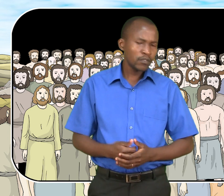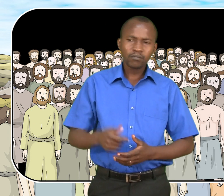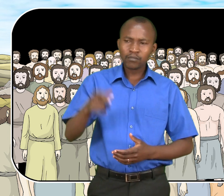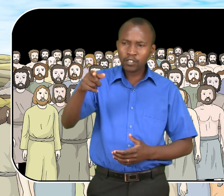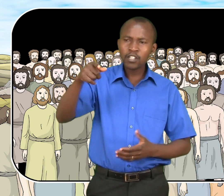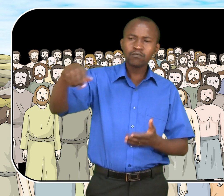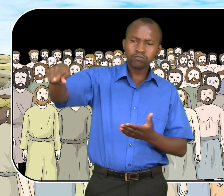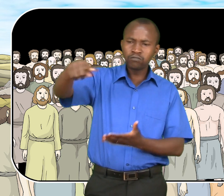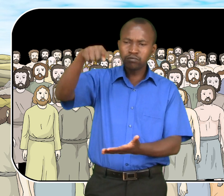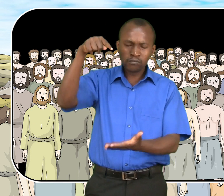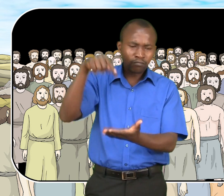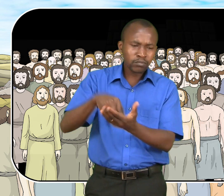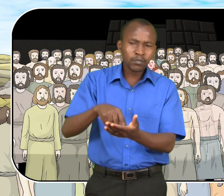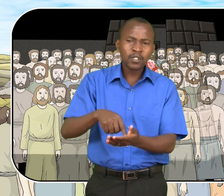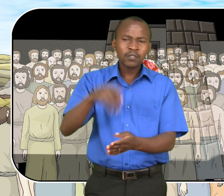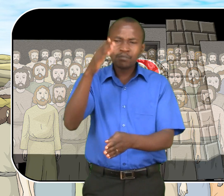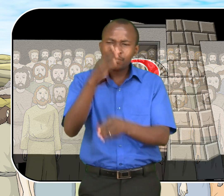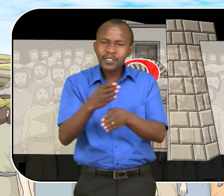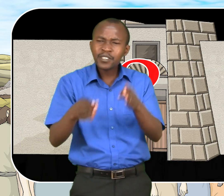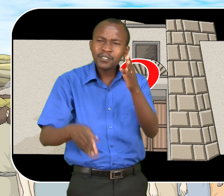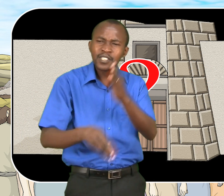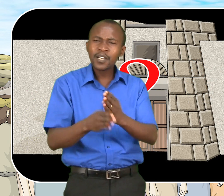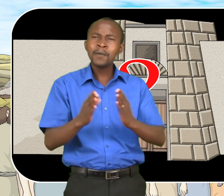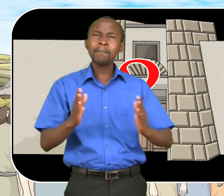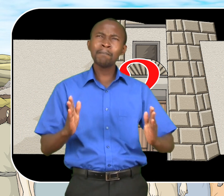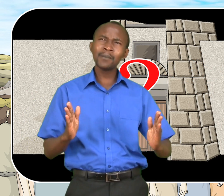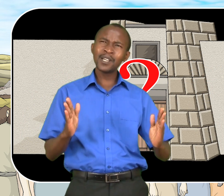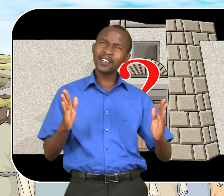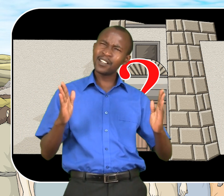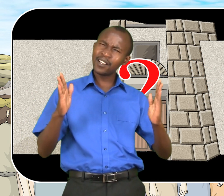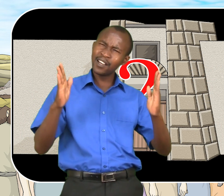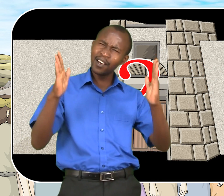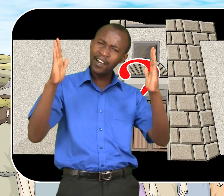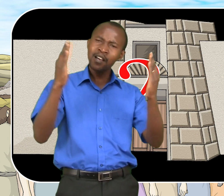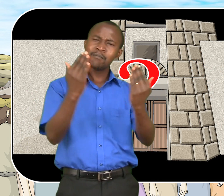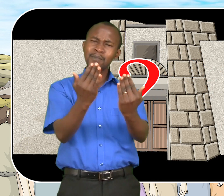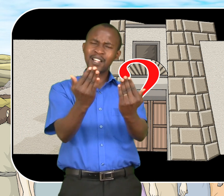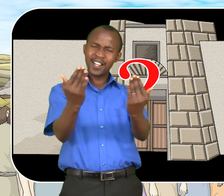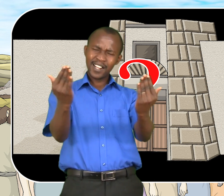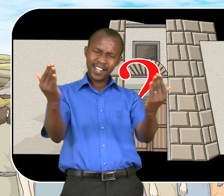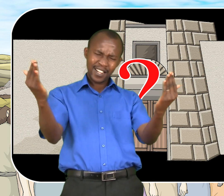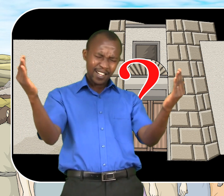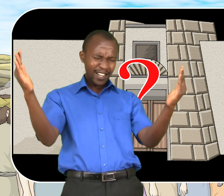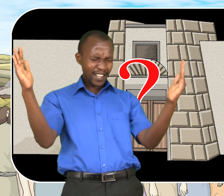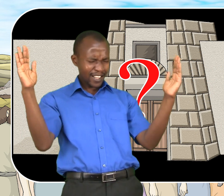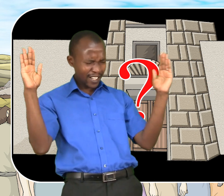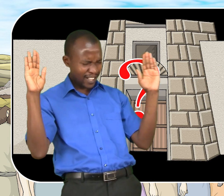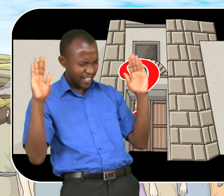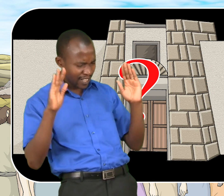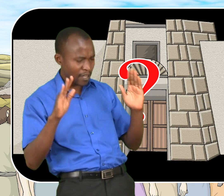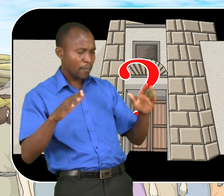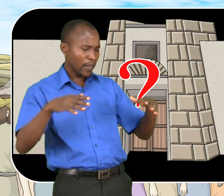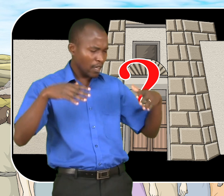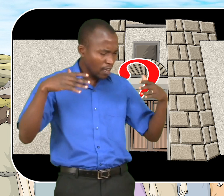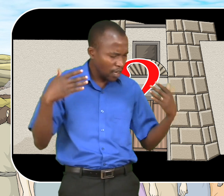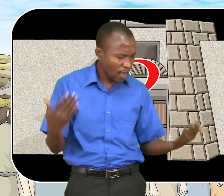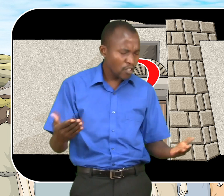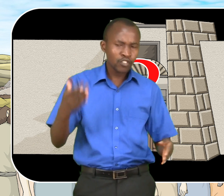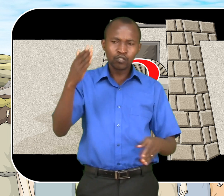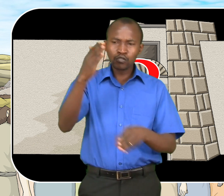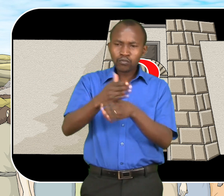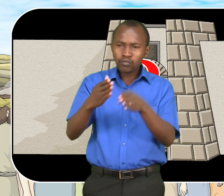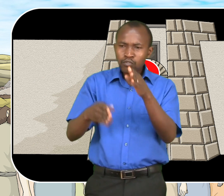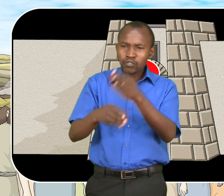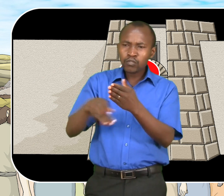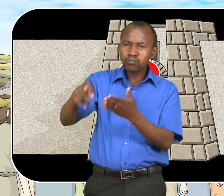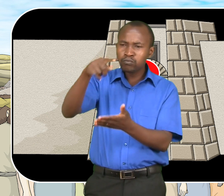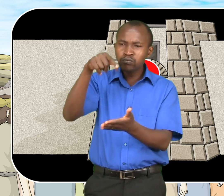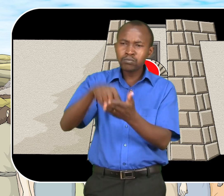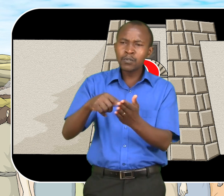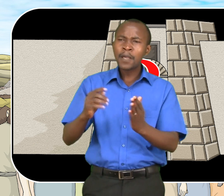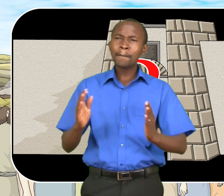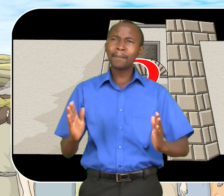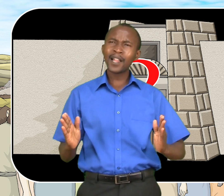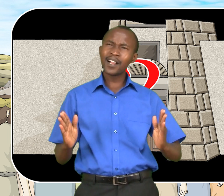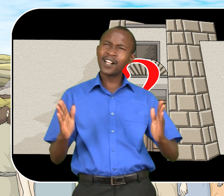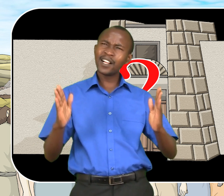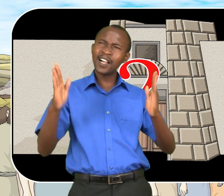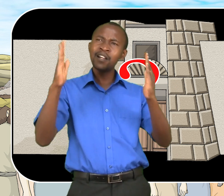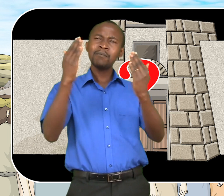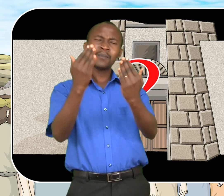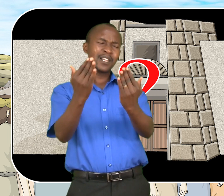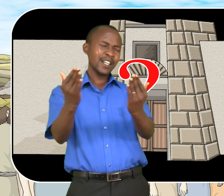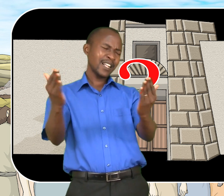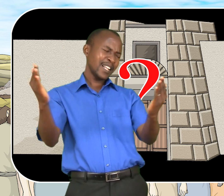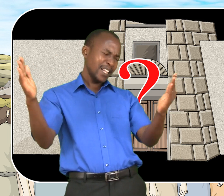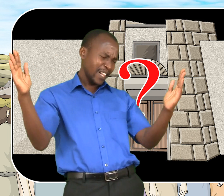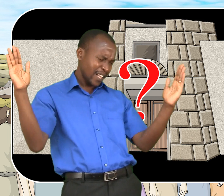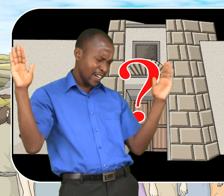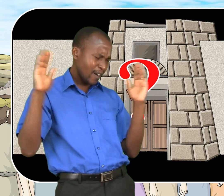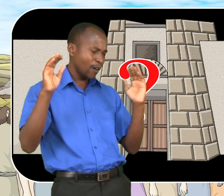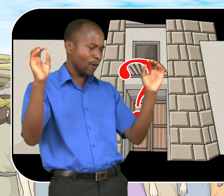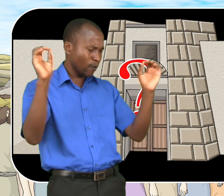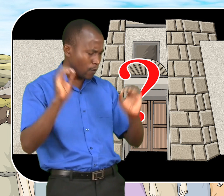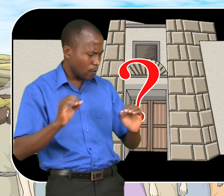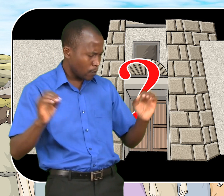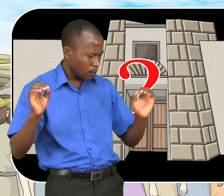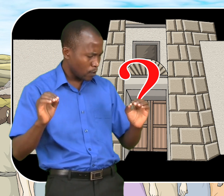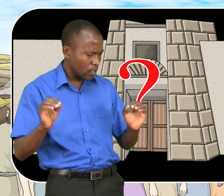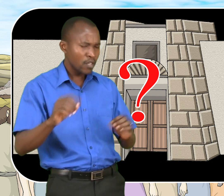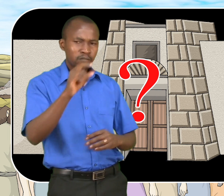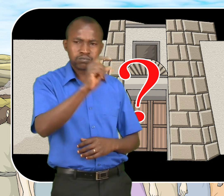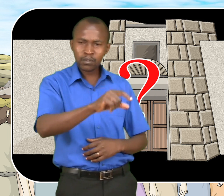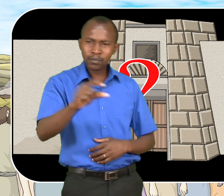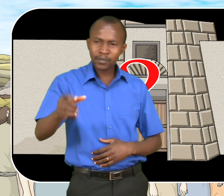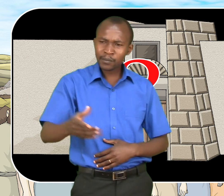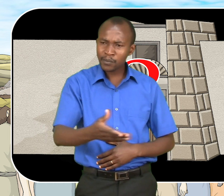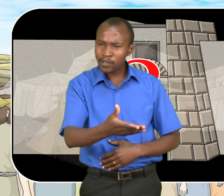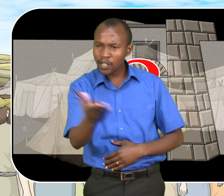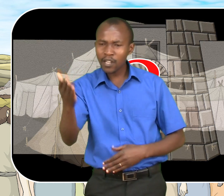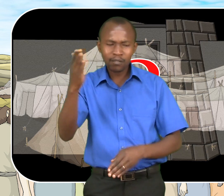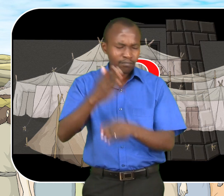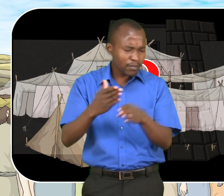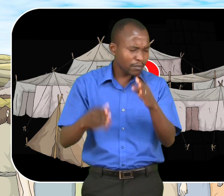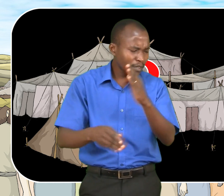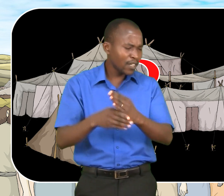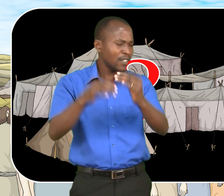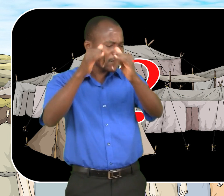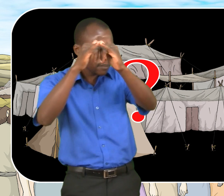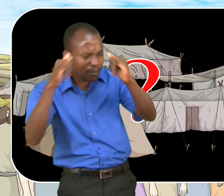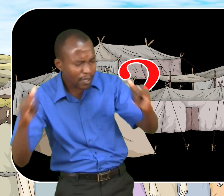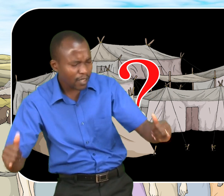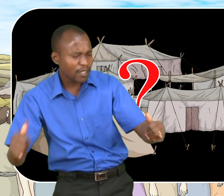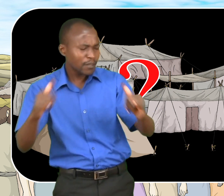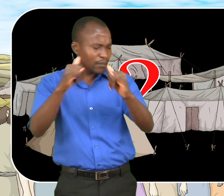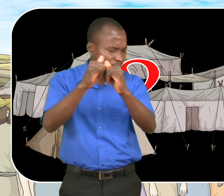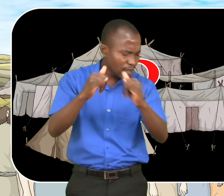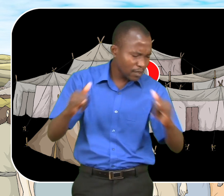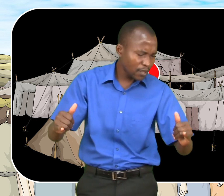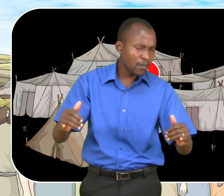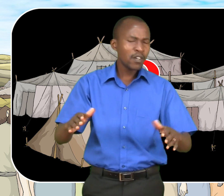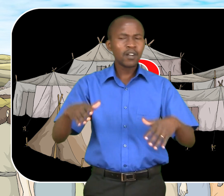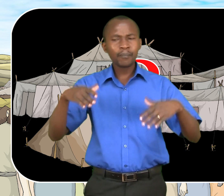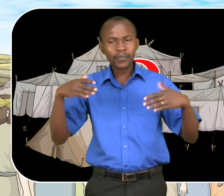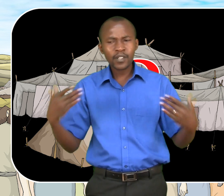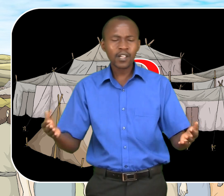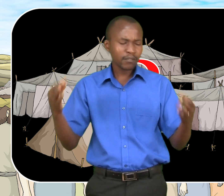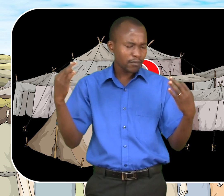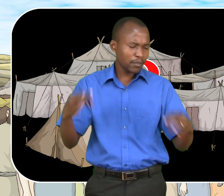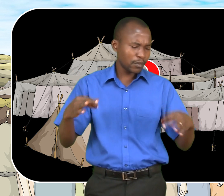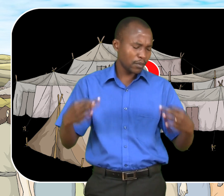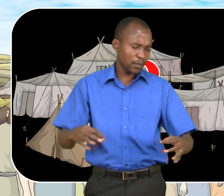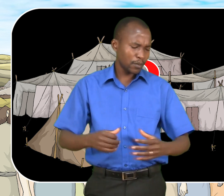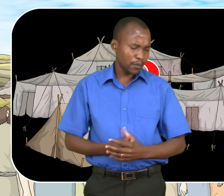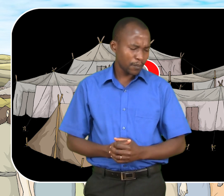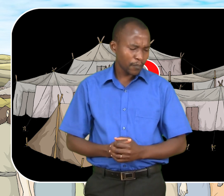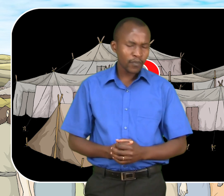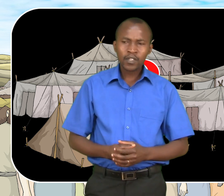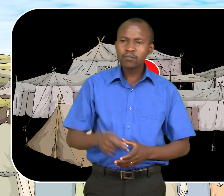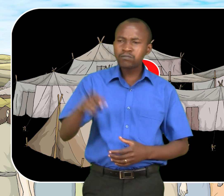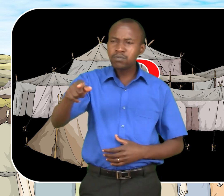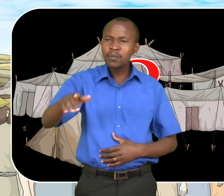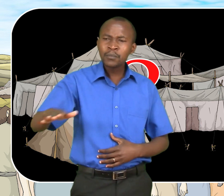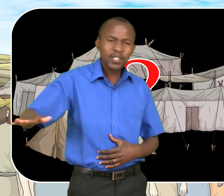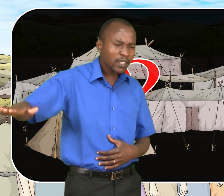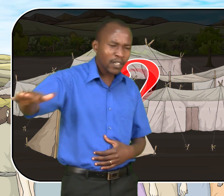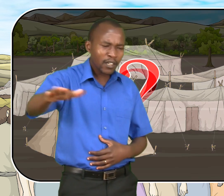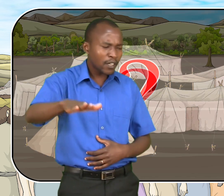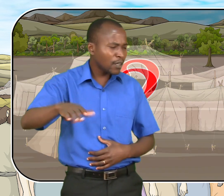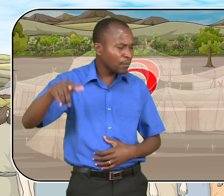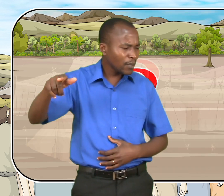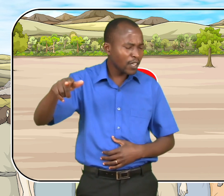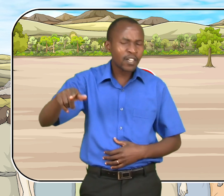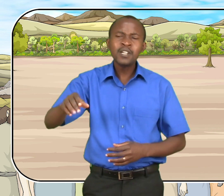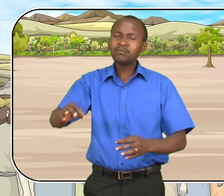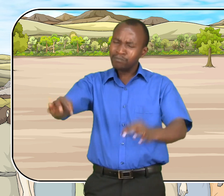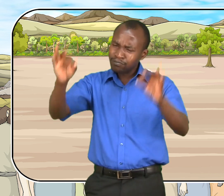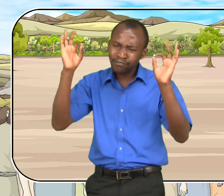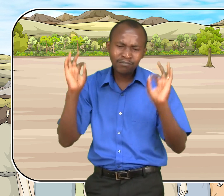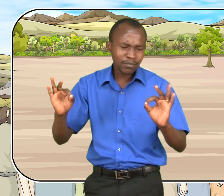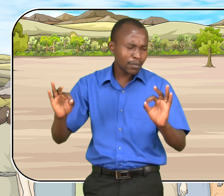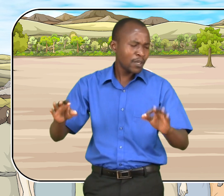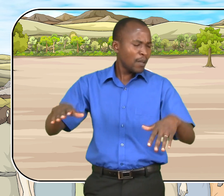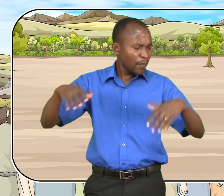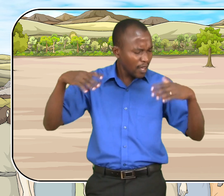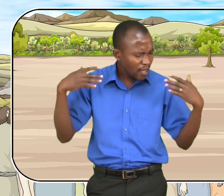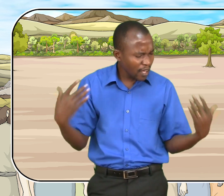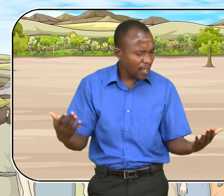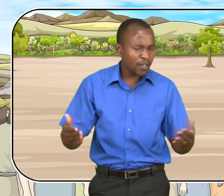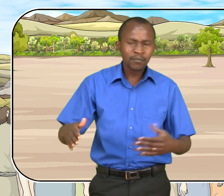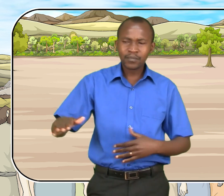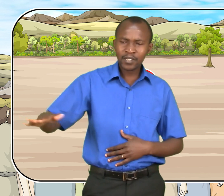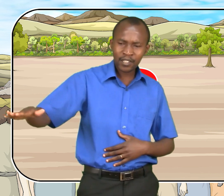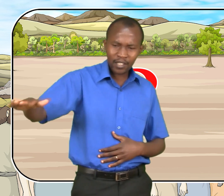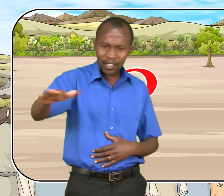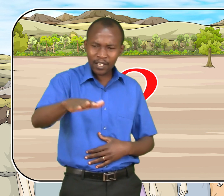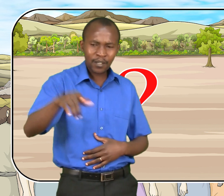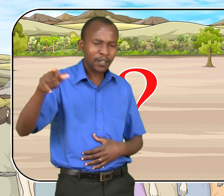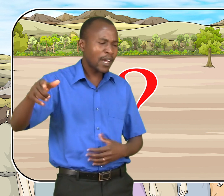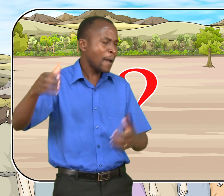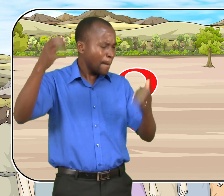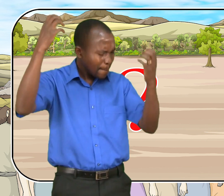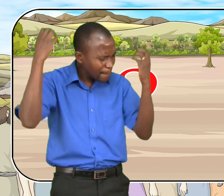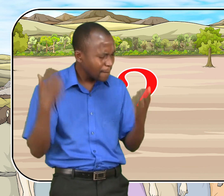Are the cities where they dwell open camps or fortifications?